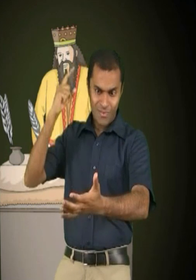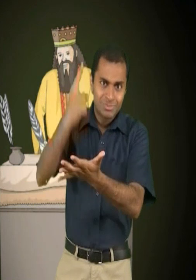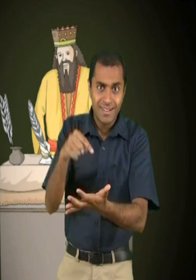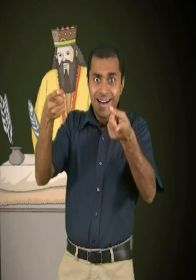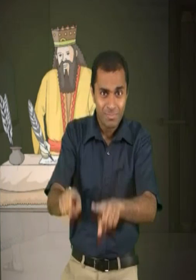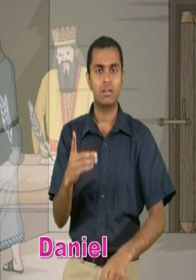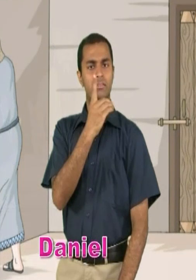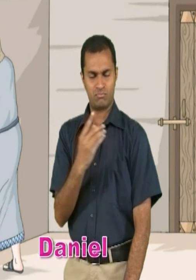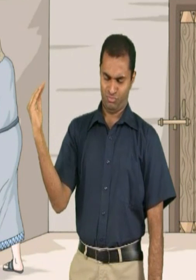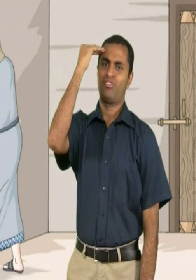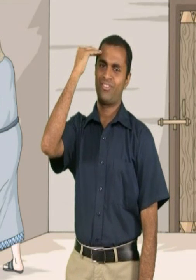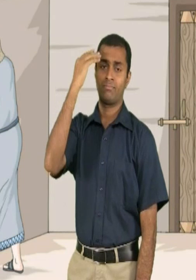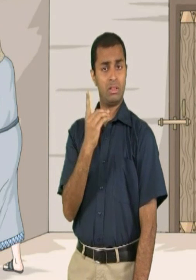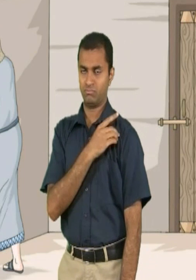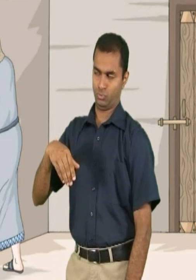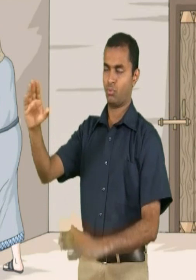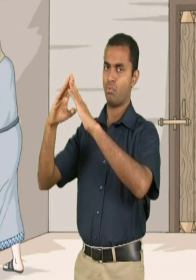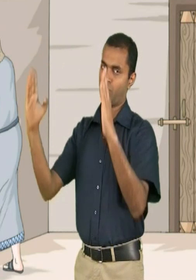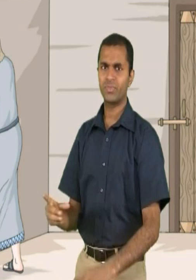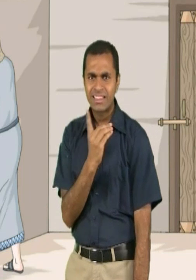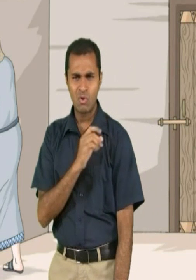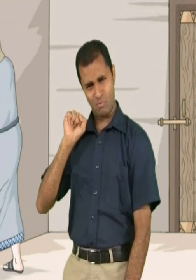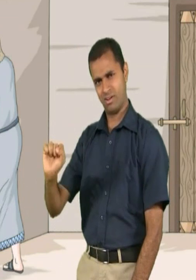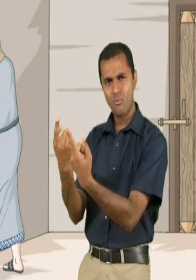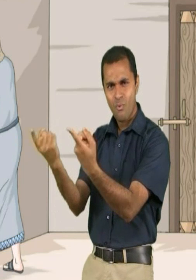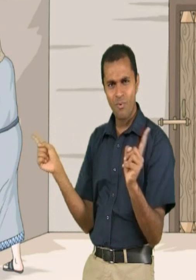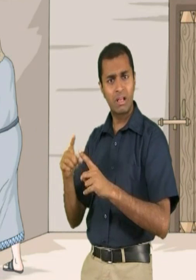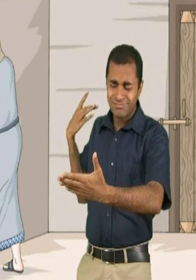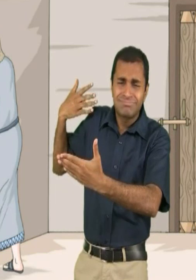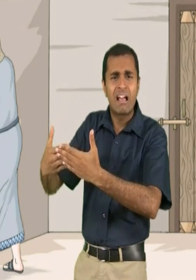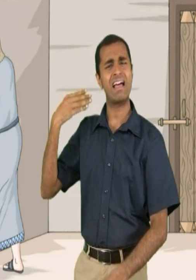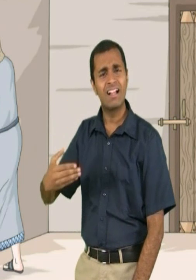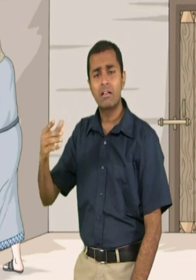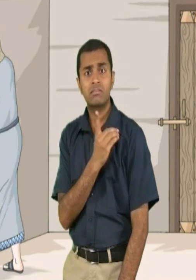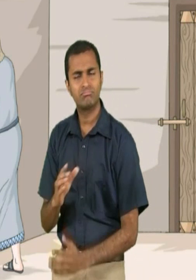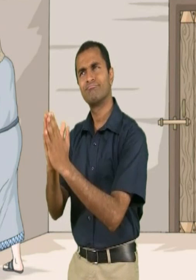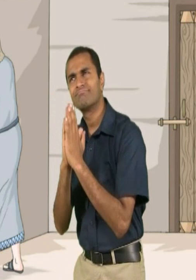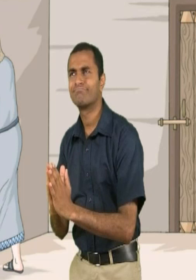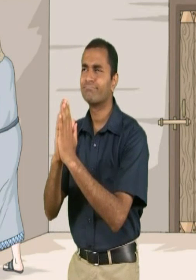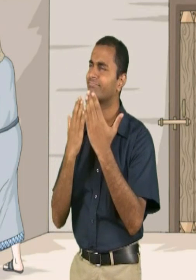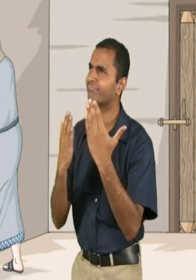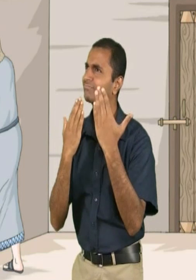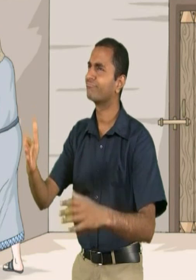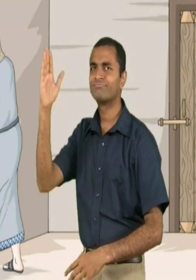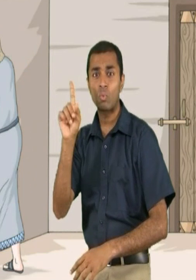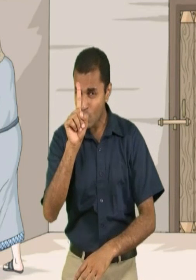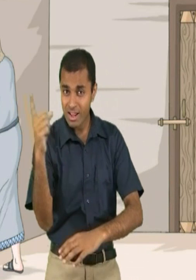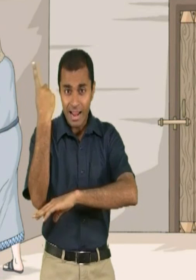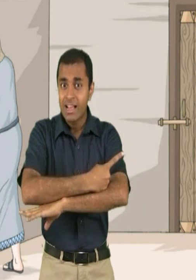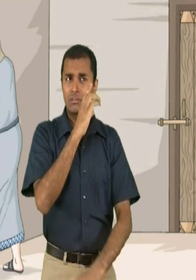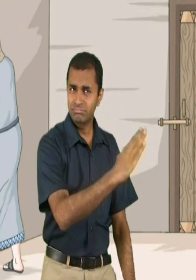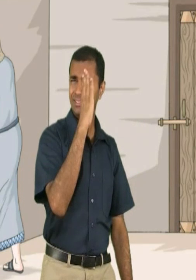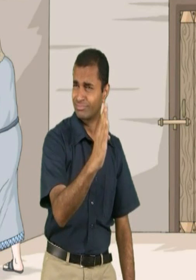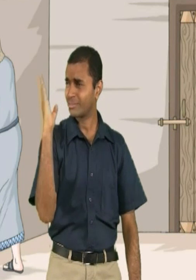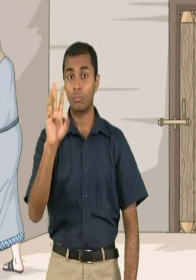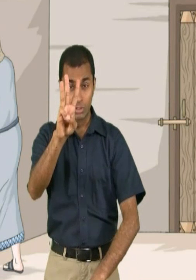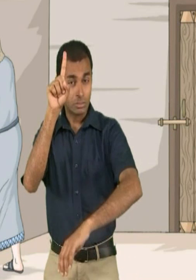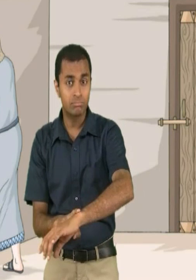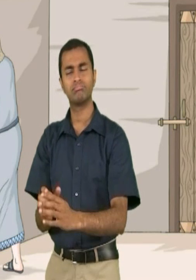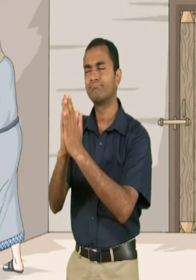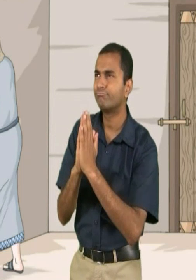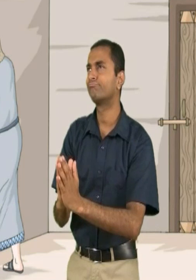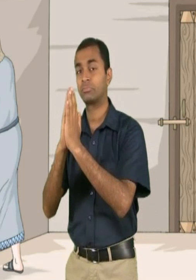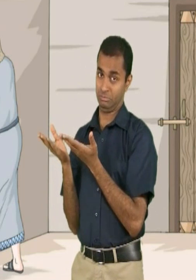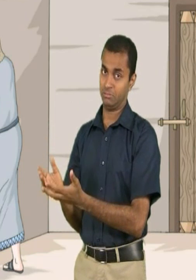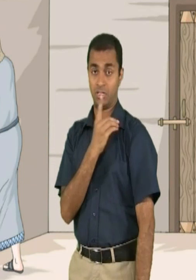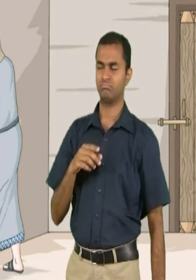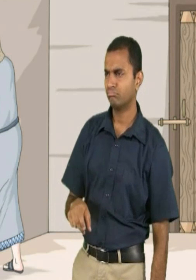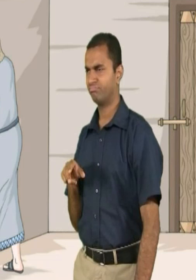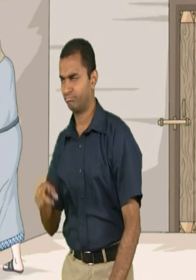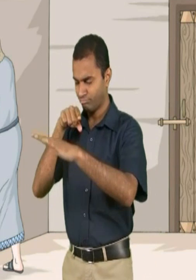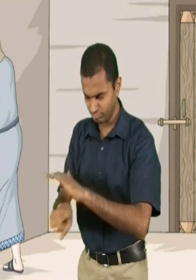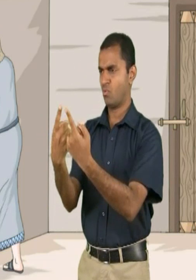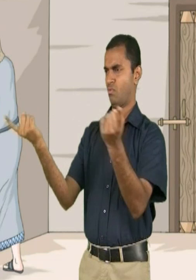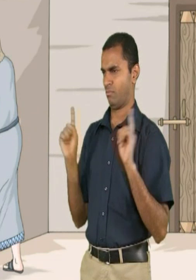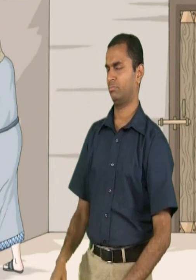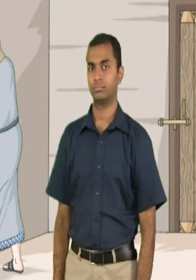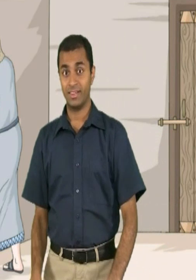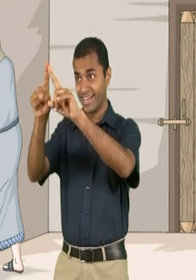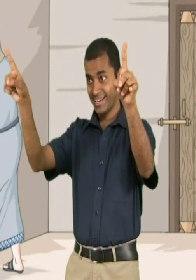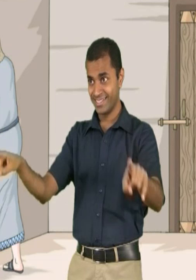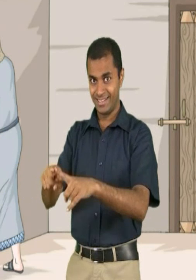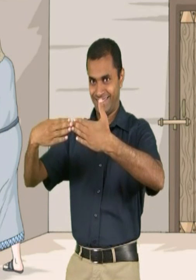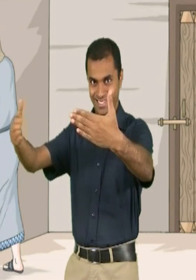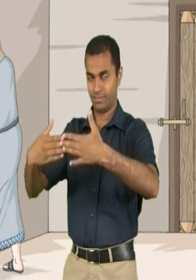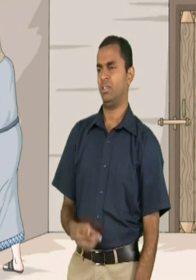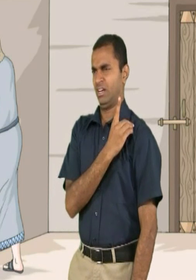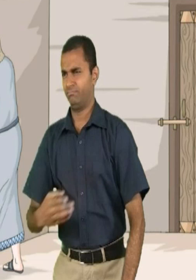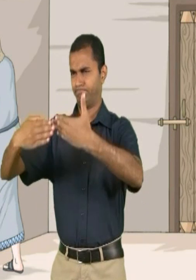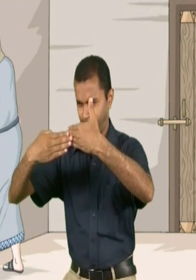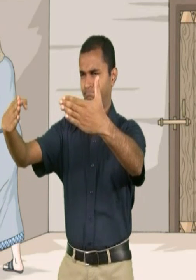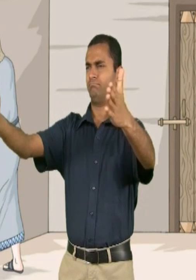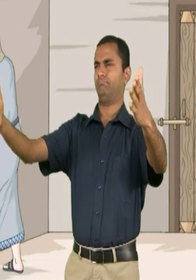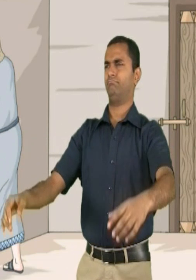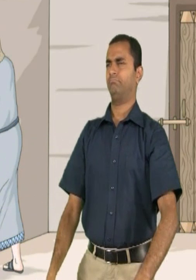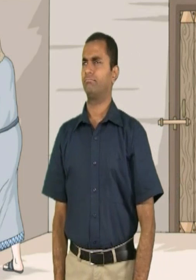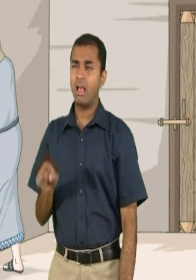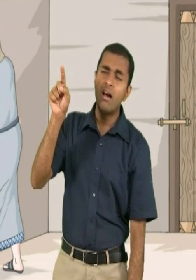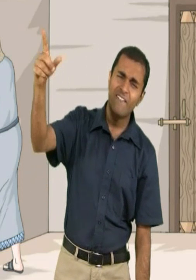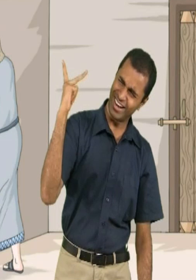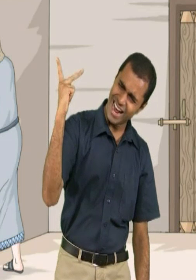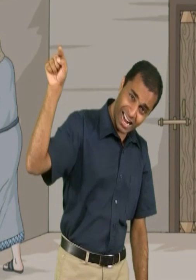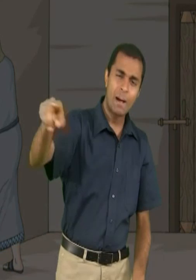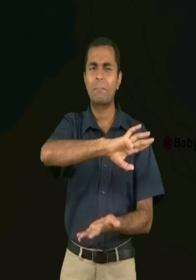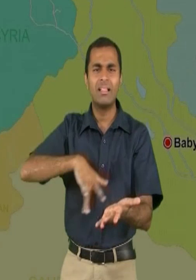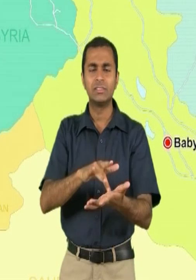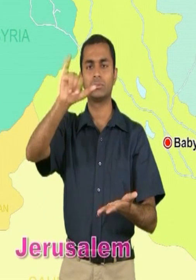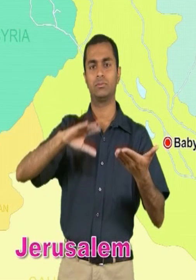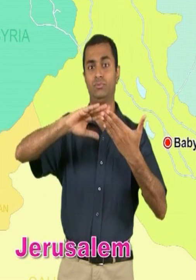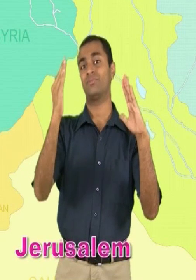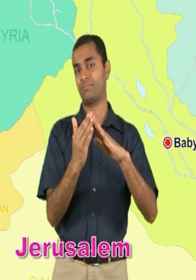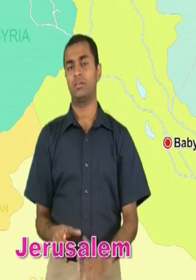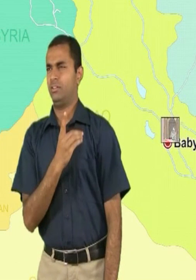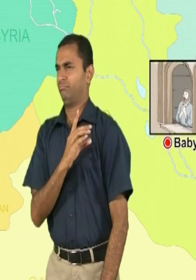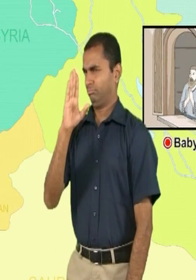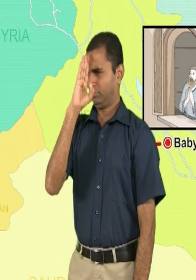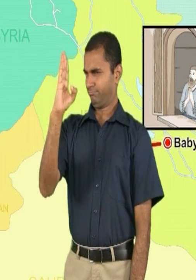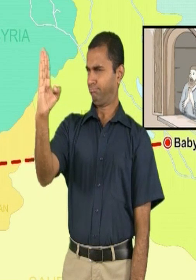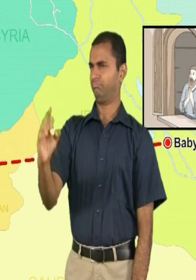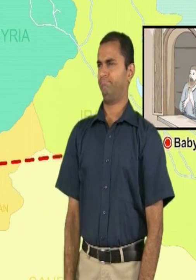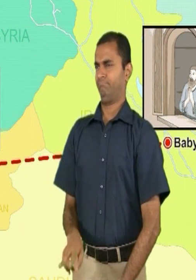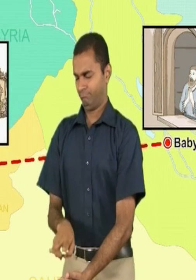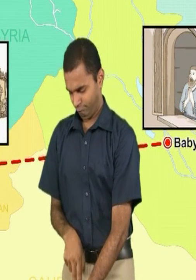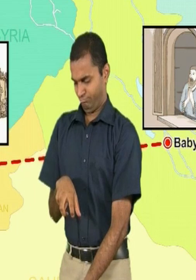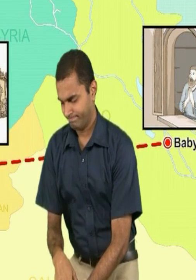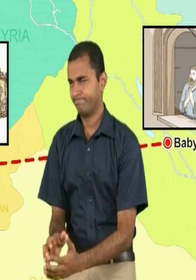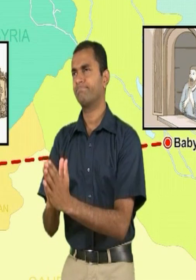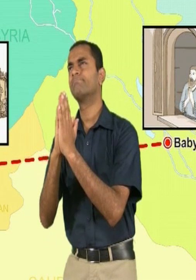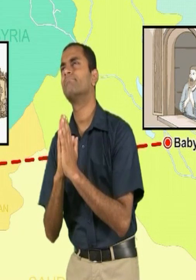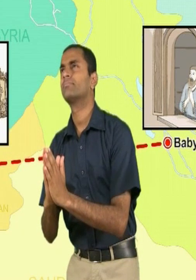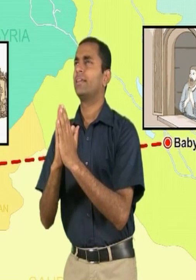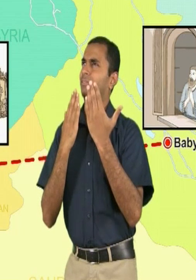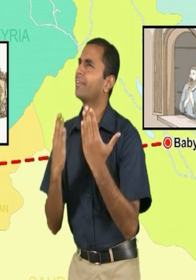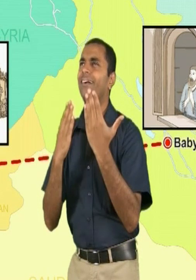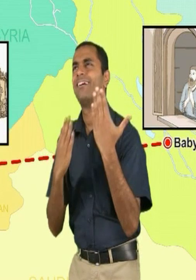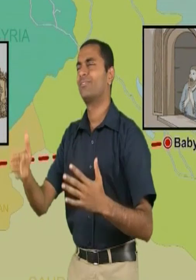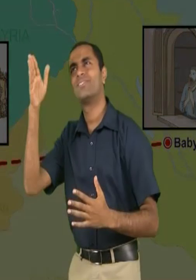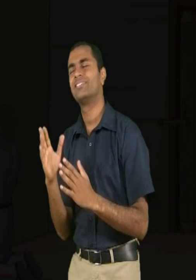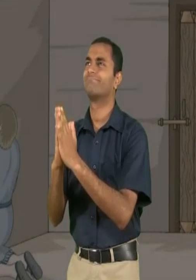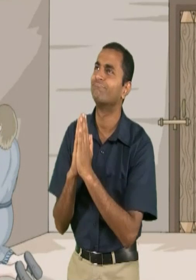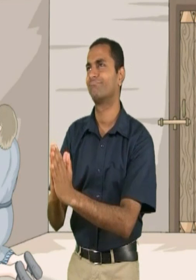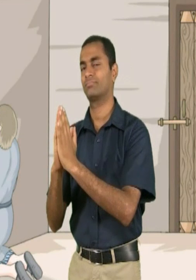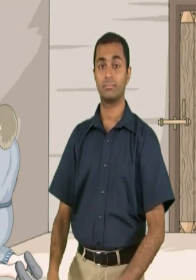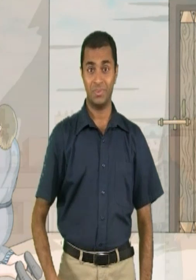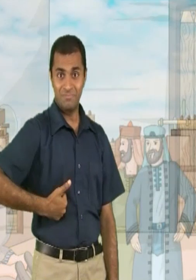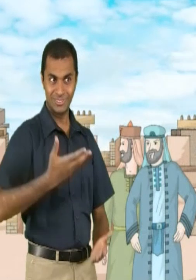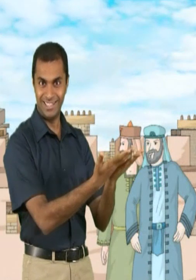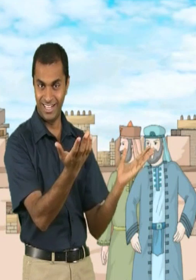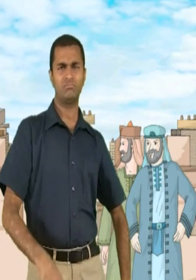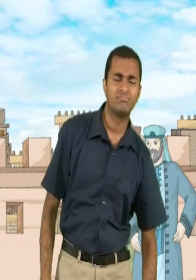Now when Daniel learned that the document had been signed, he went into his house, where the windows of his upper room opened toward Jerusalem, and three times a day he got down on his knees, prayed, and gave thanks to his God, just as he had done before.